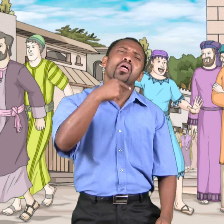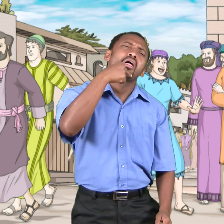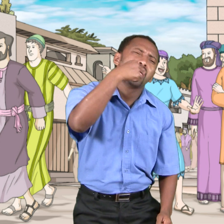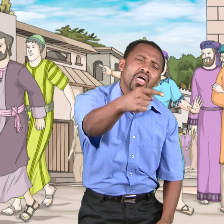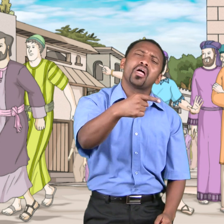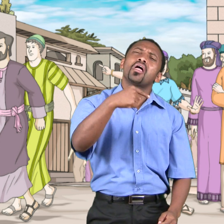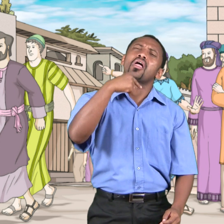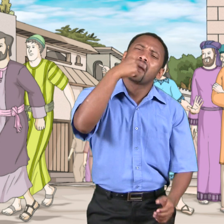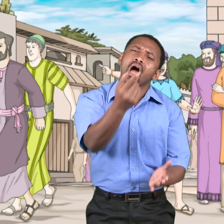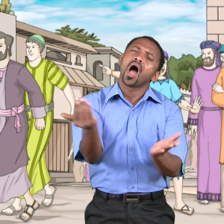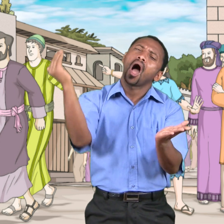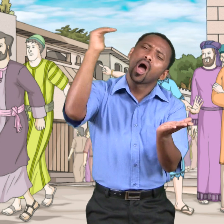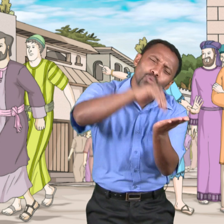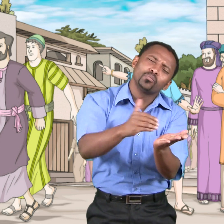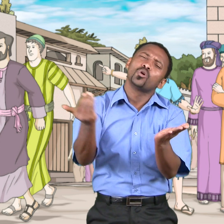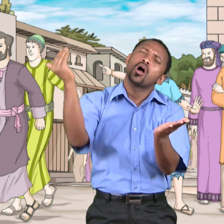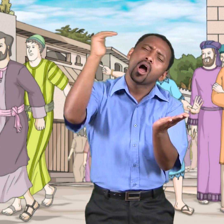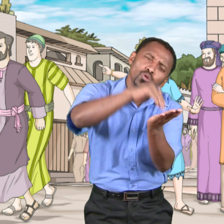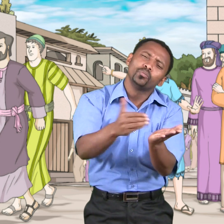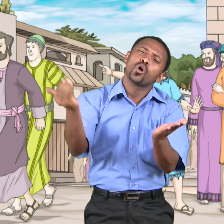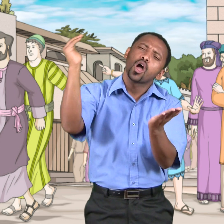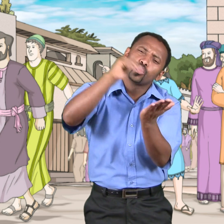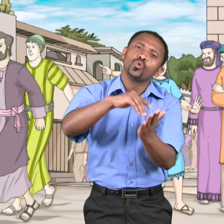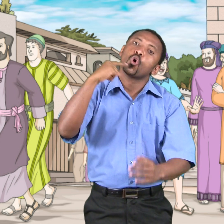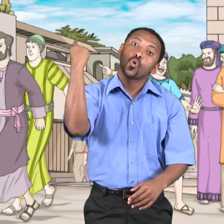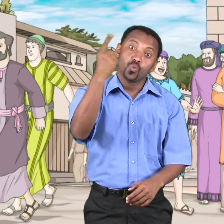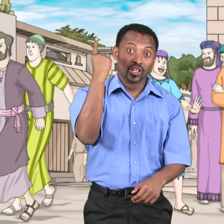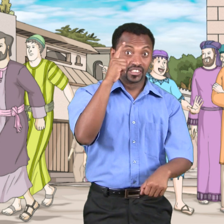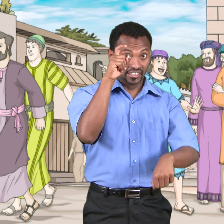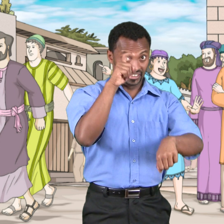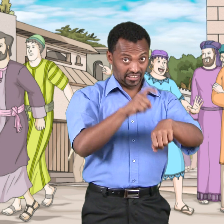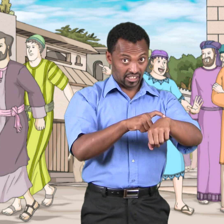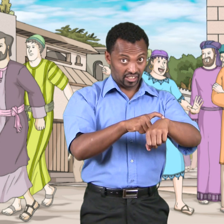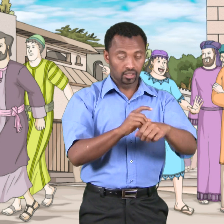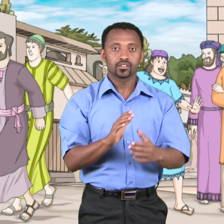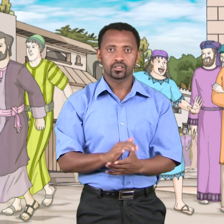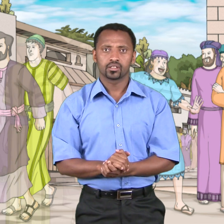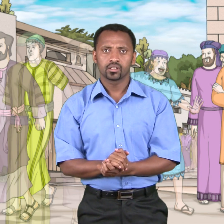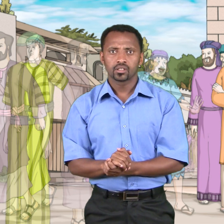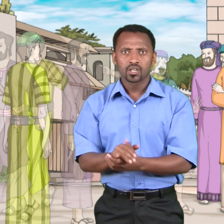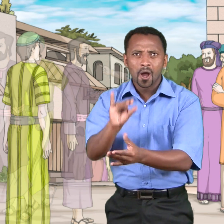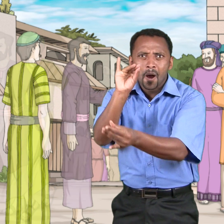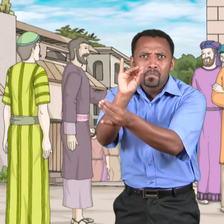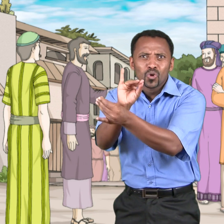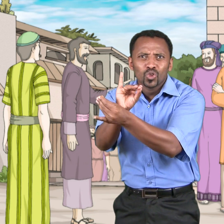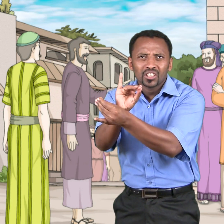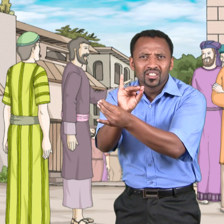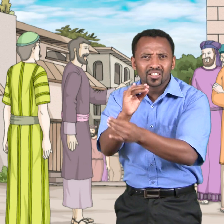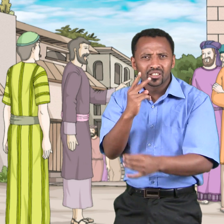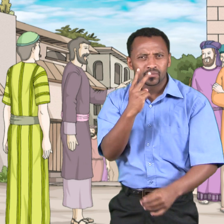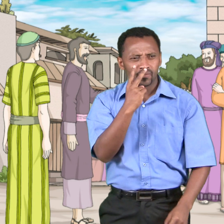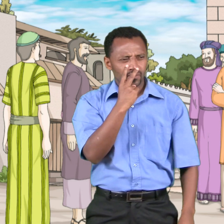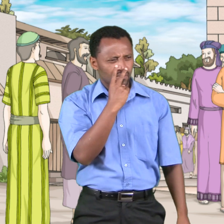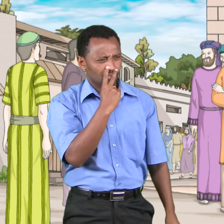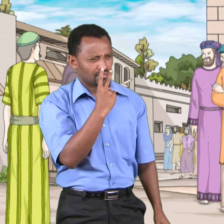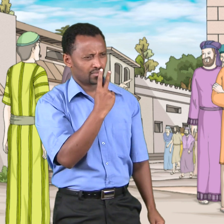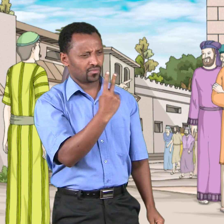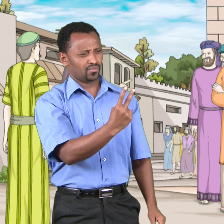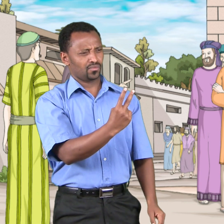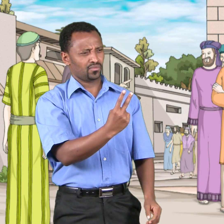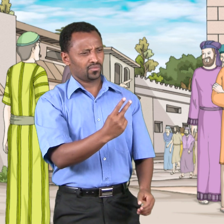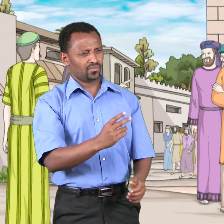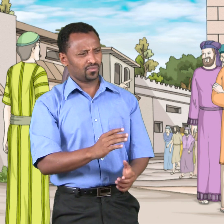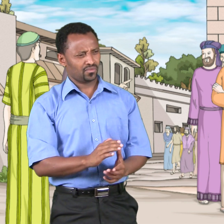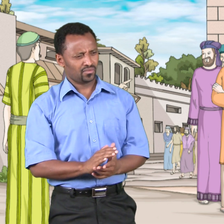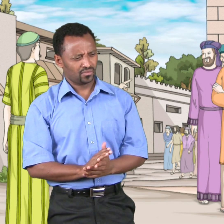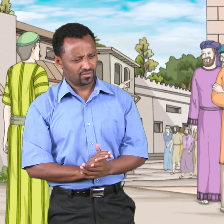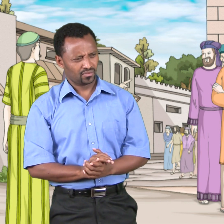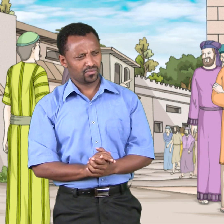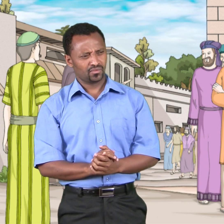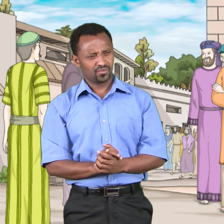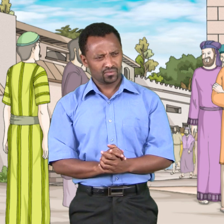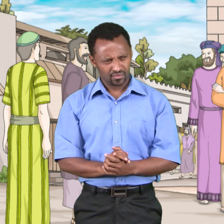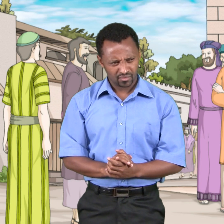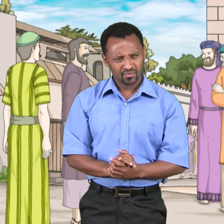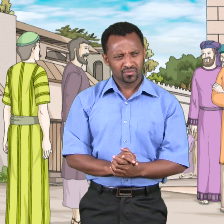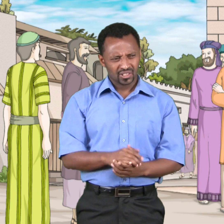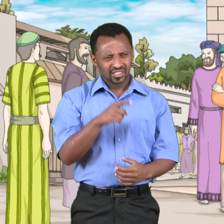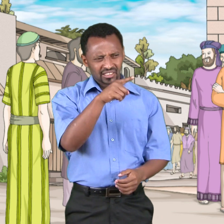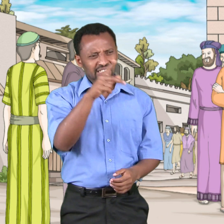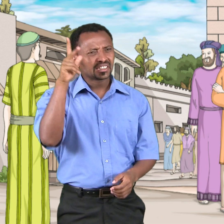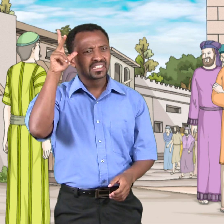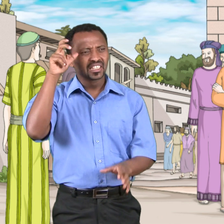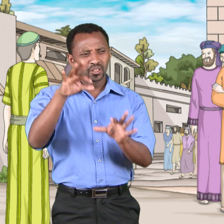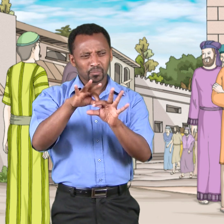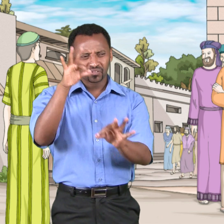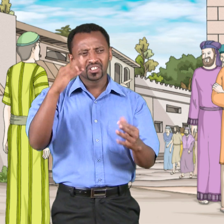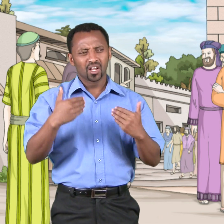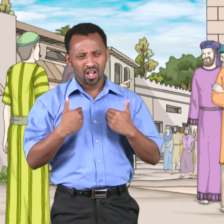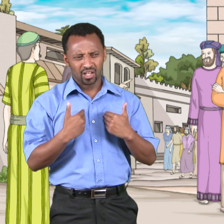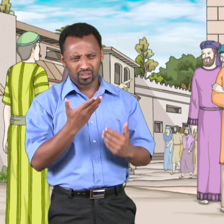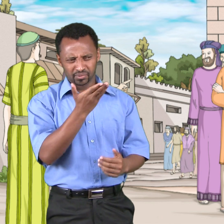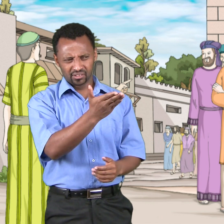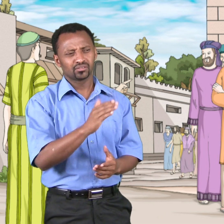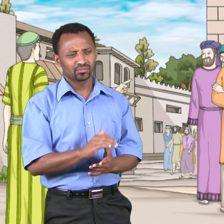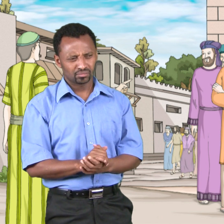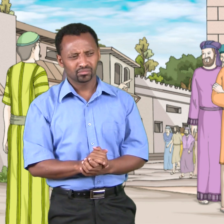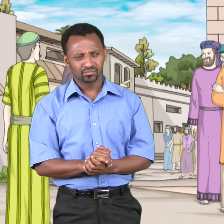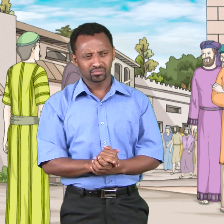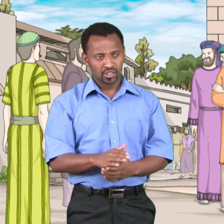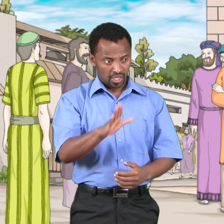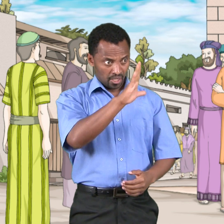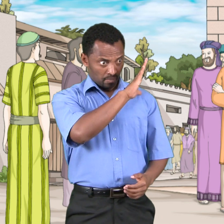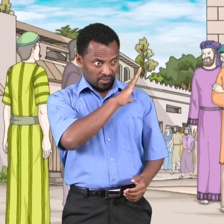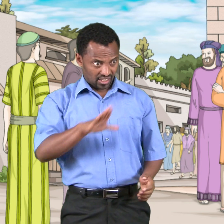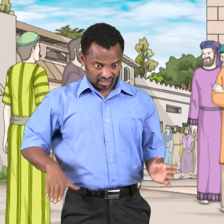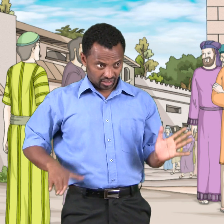She continued this for many days.